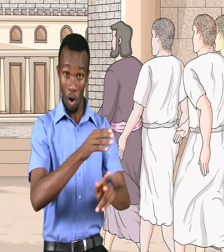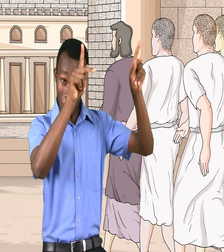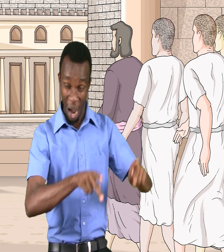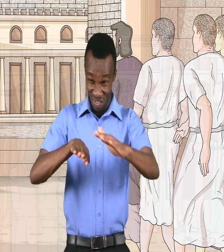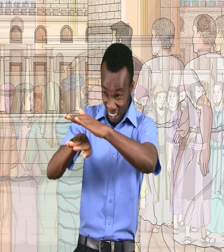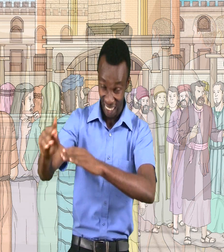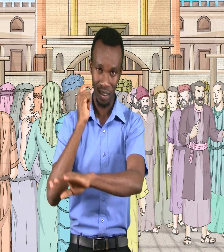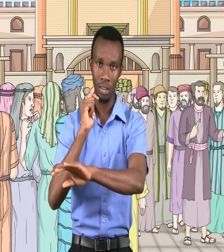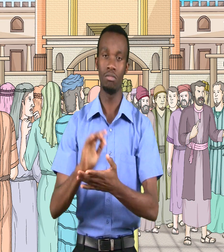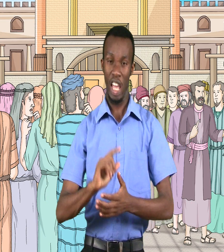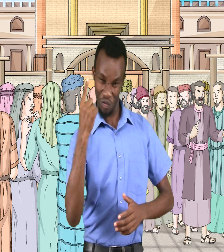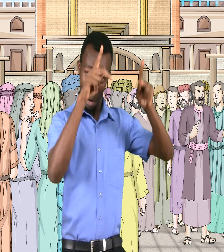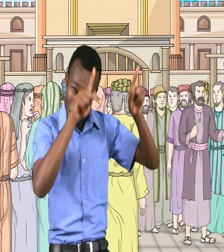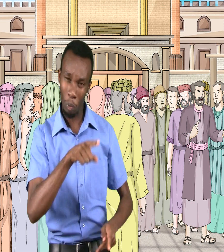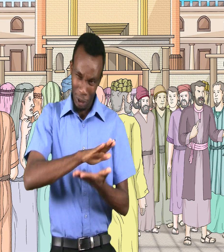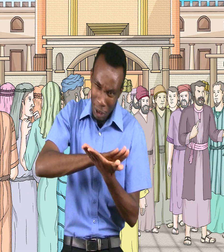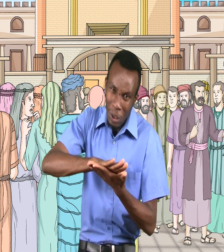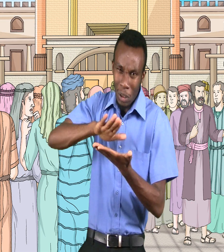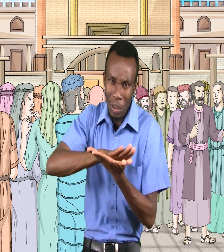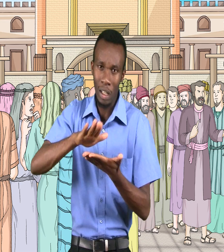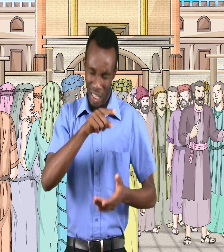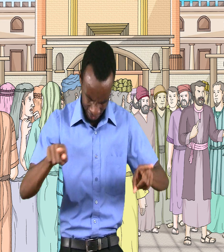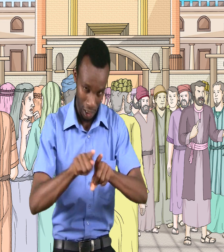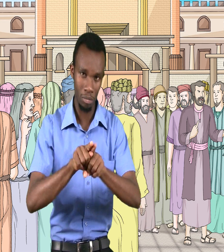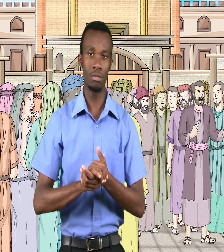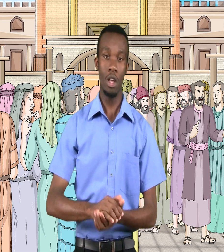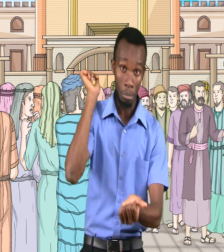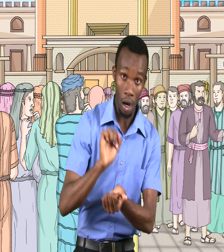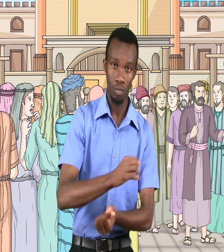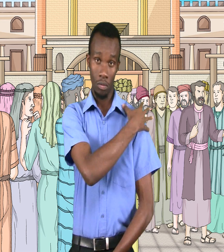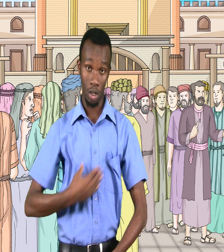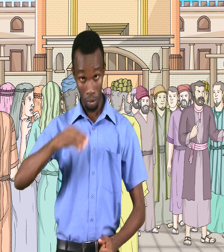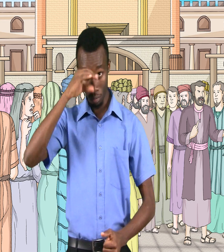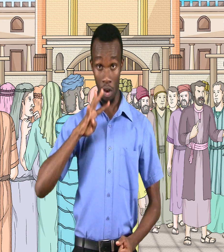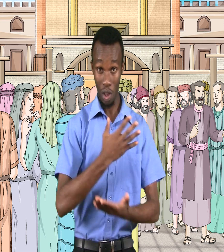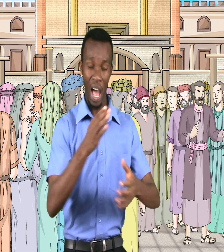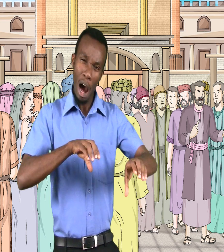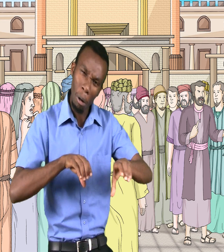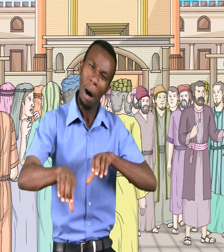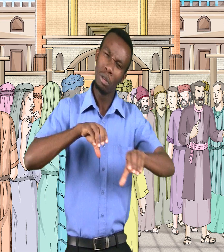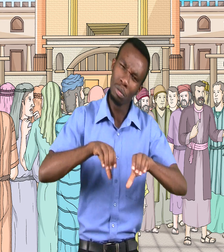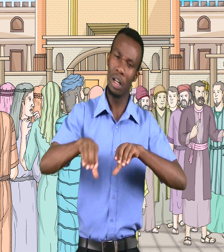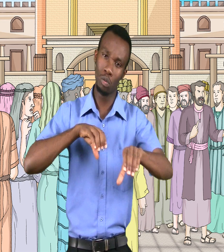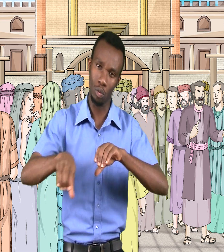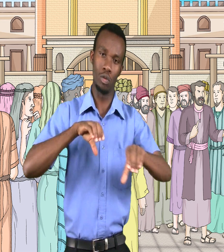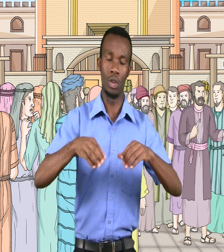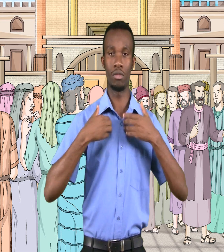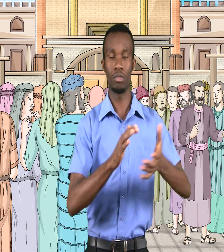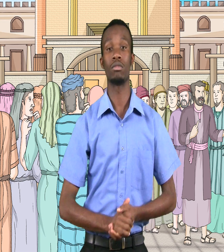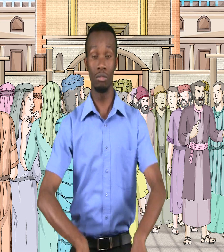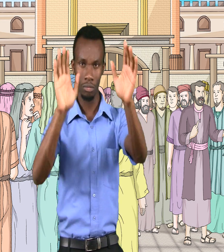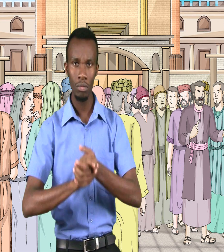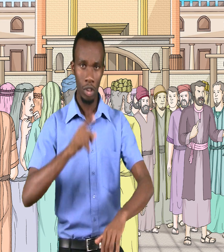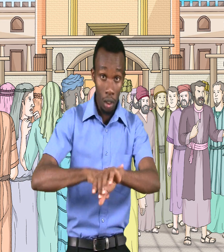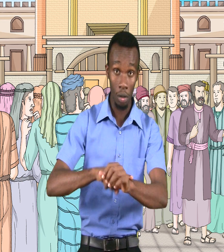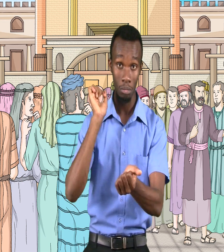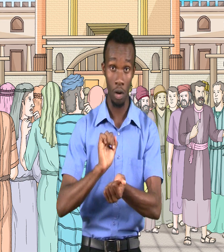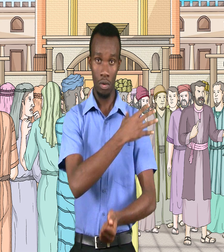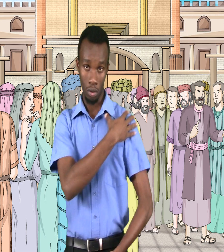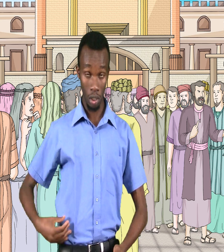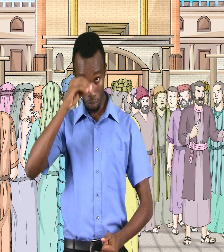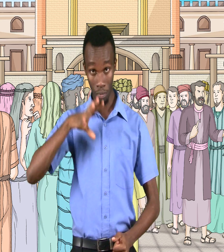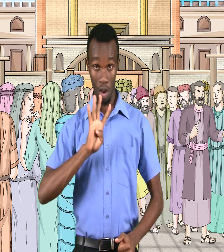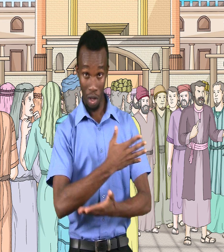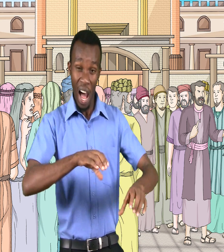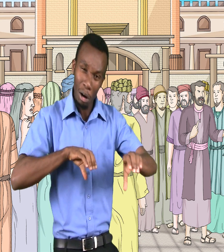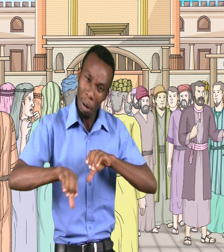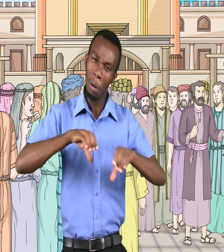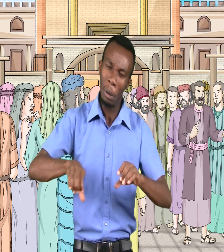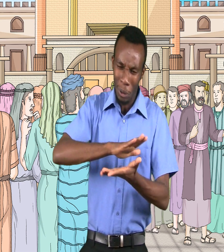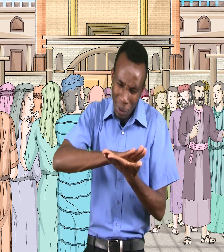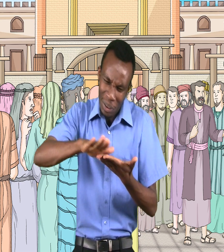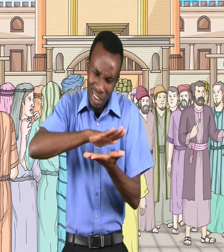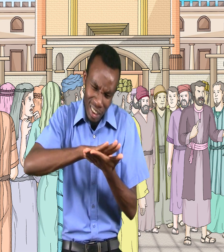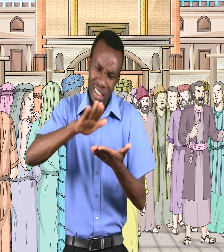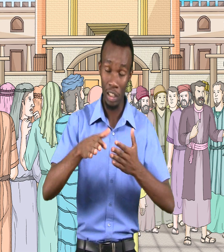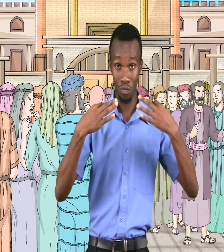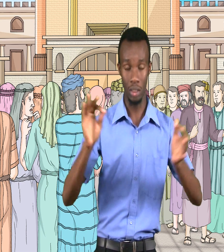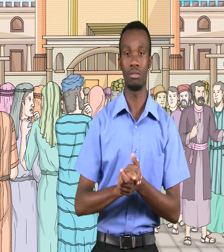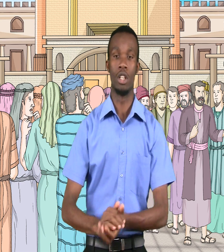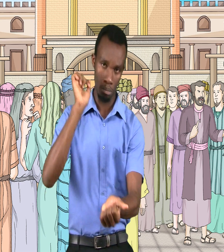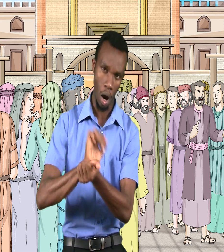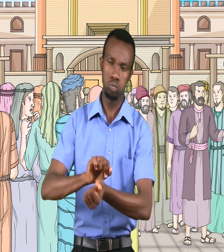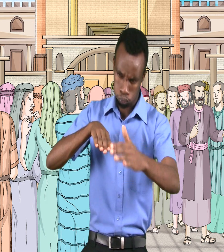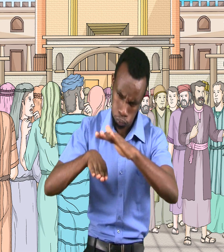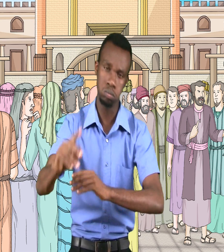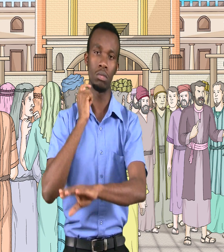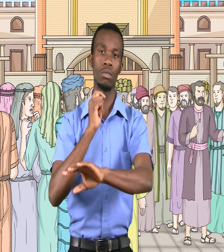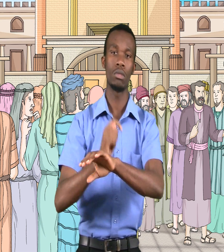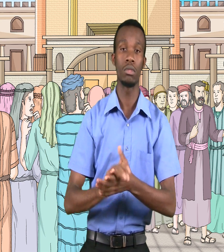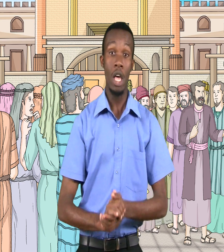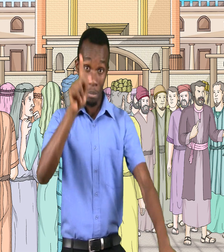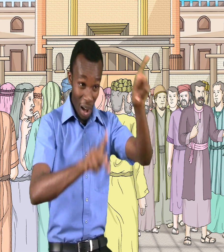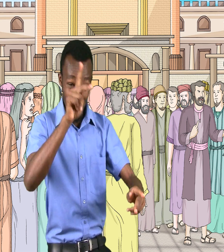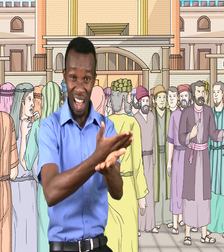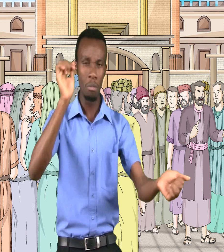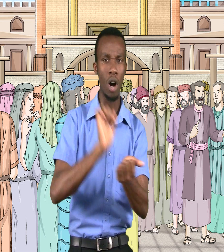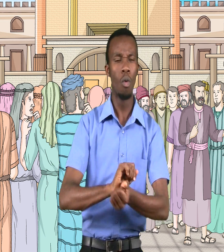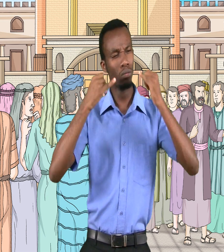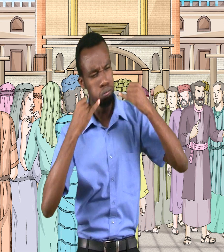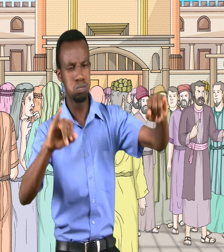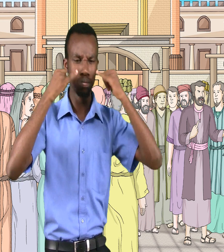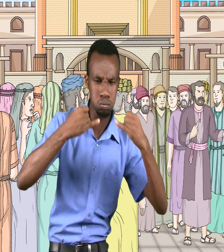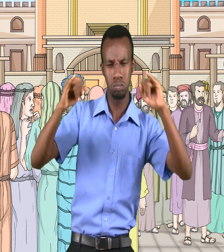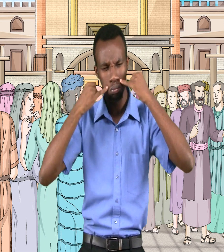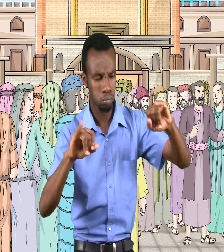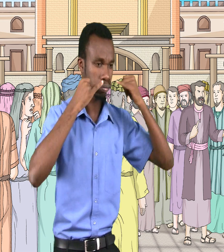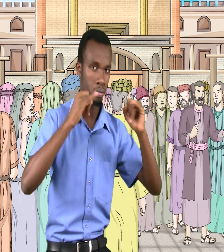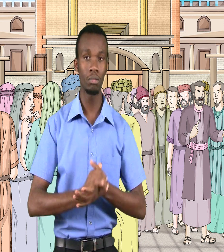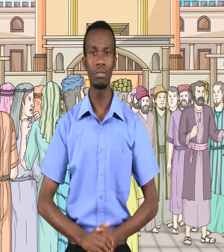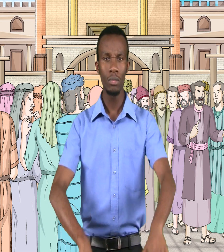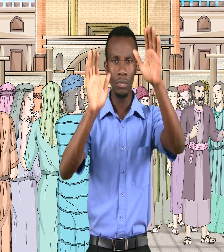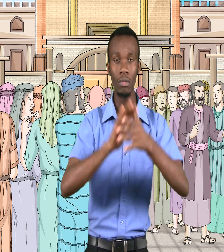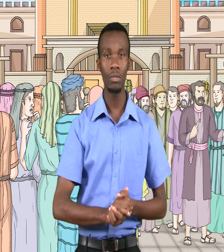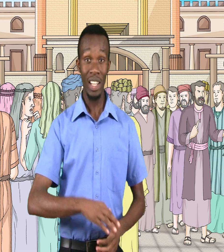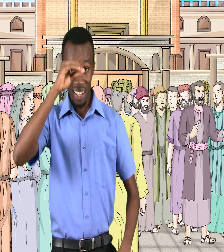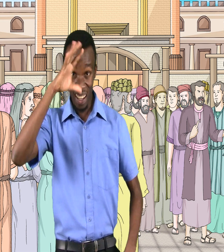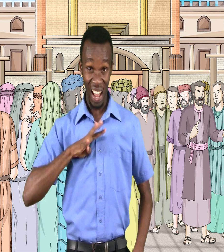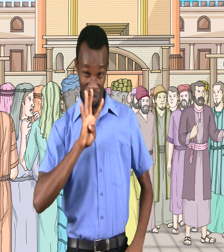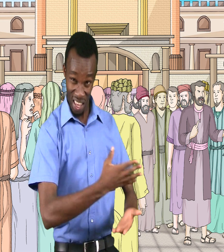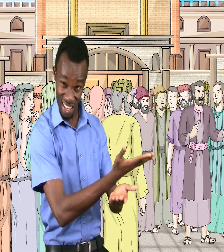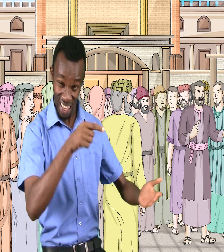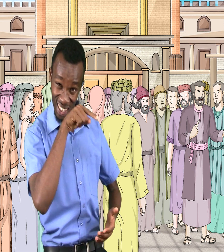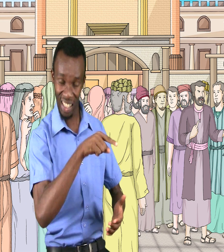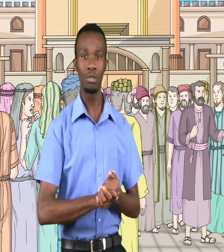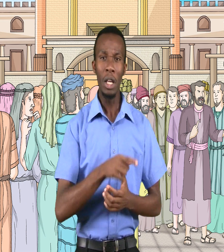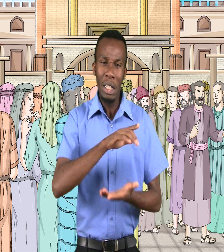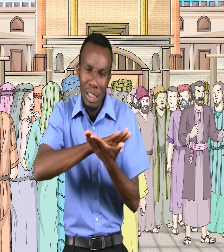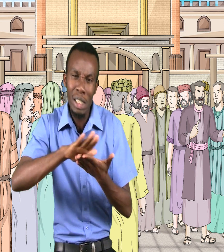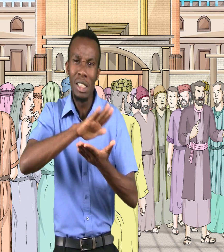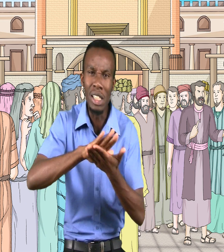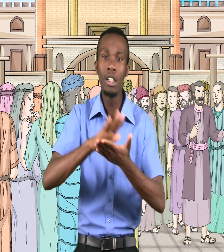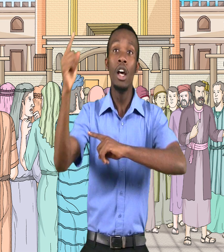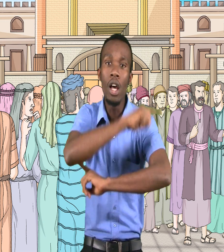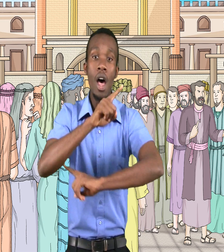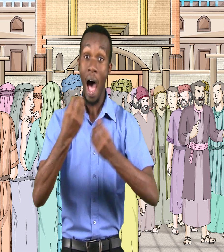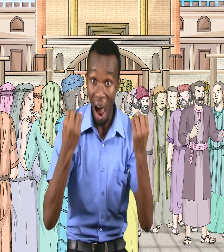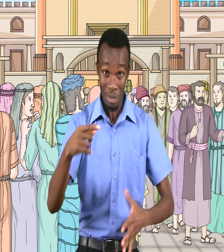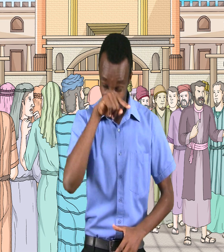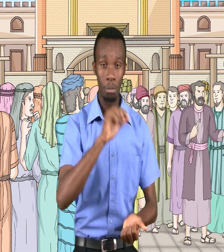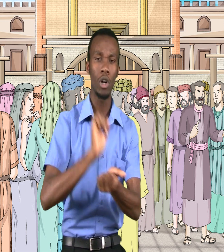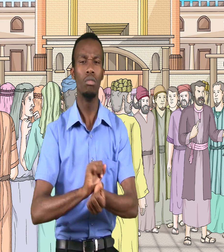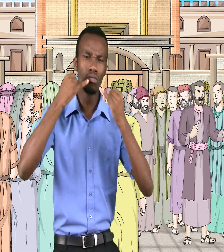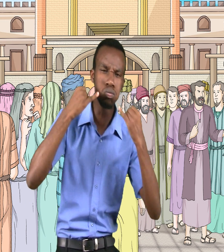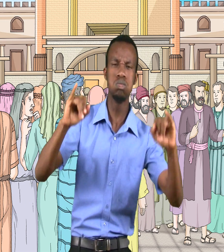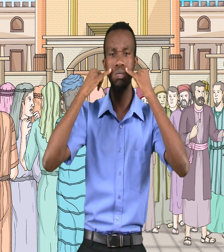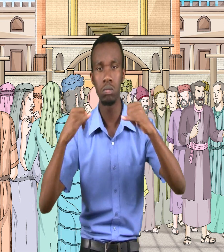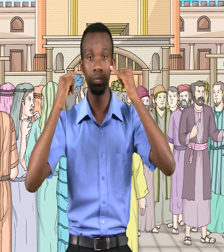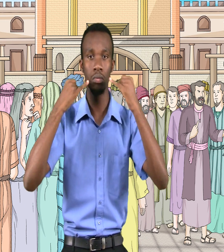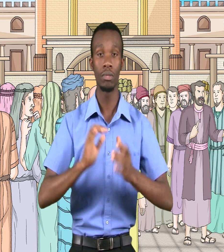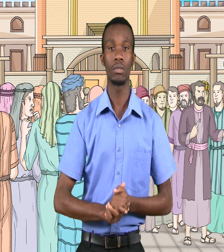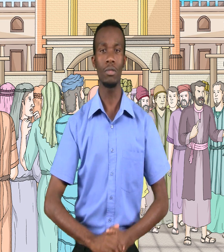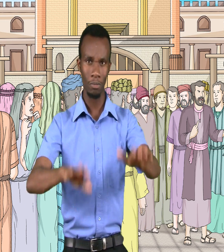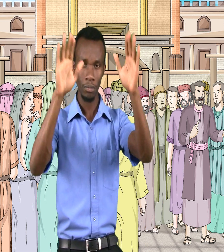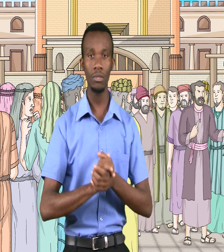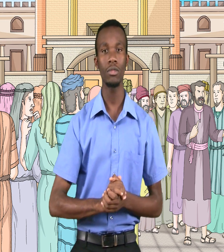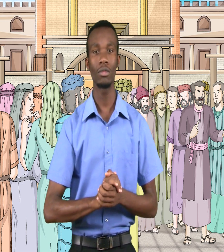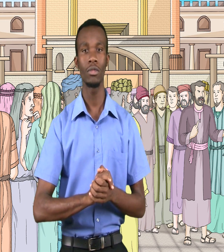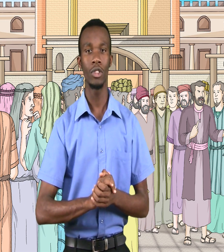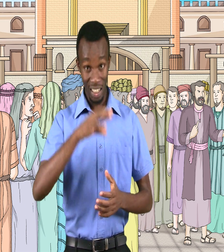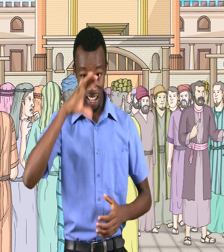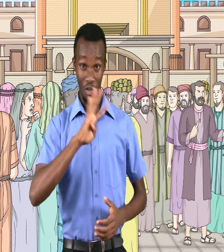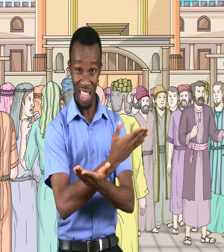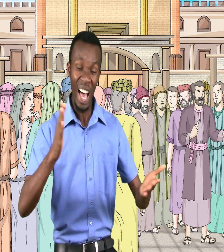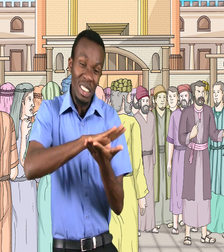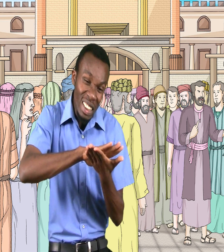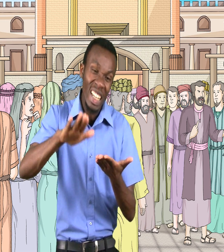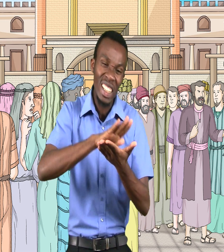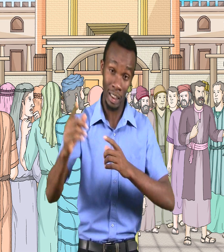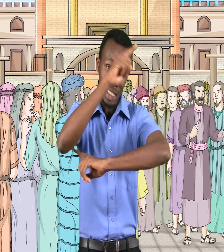When the seven days were almost over, some Jews from the province of Asia saw Paul at the temple.